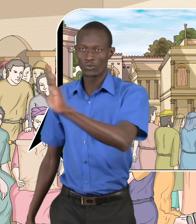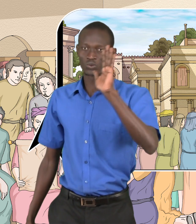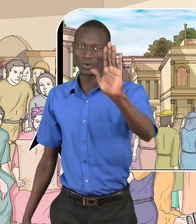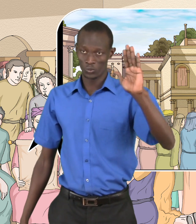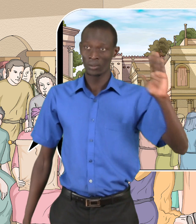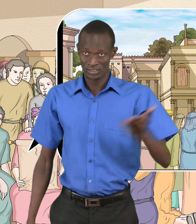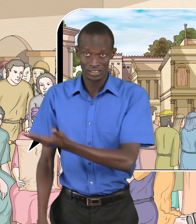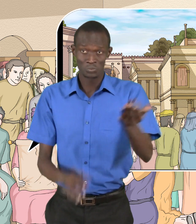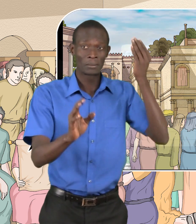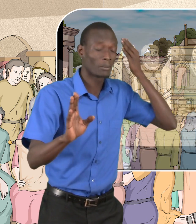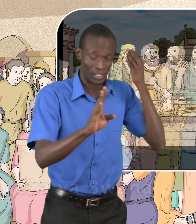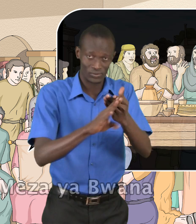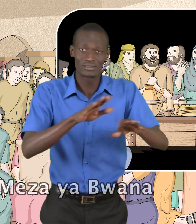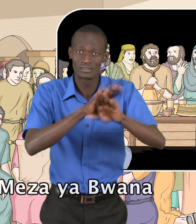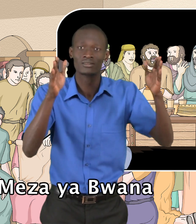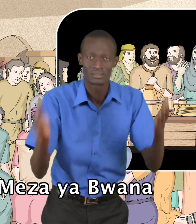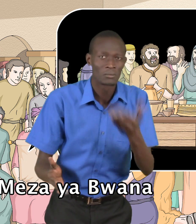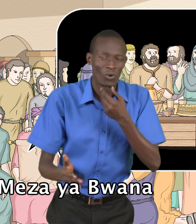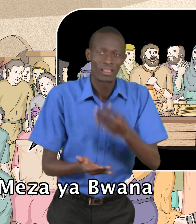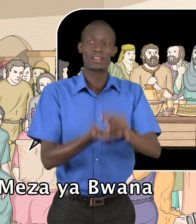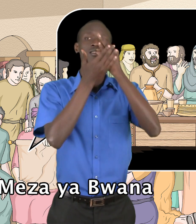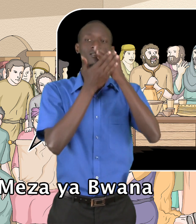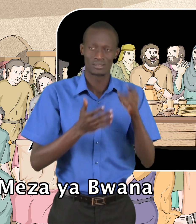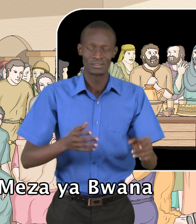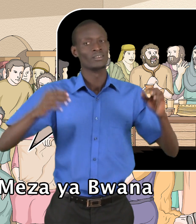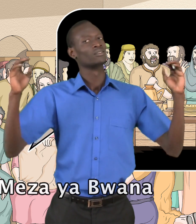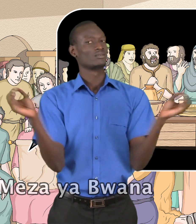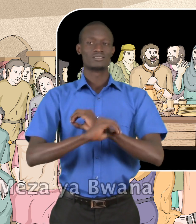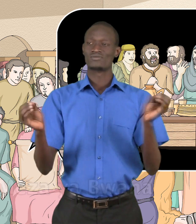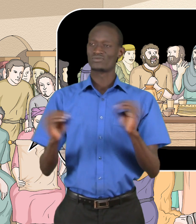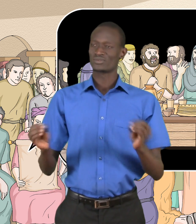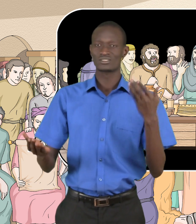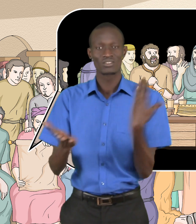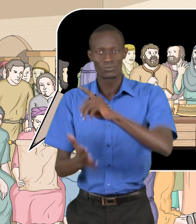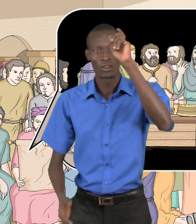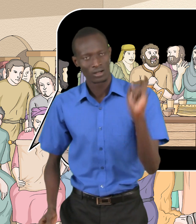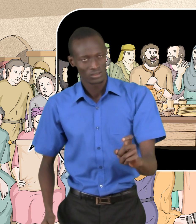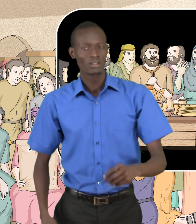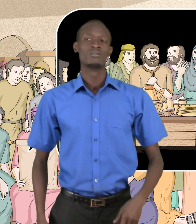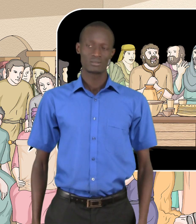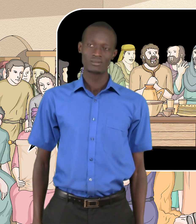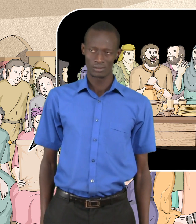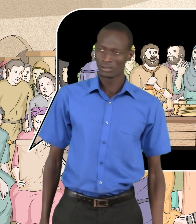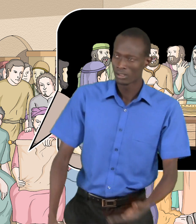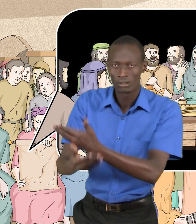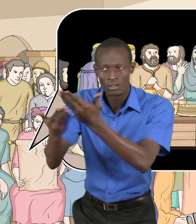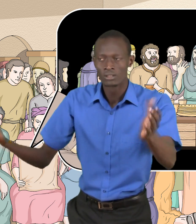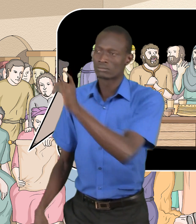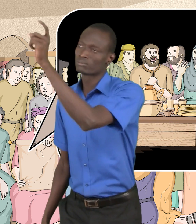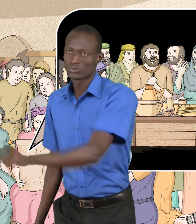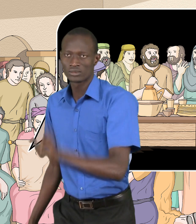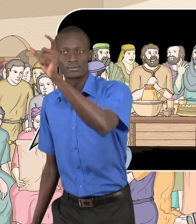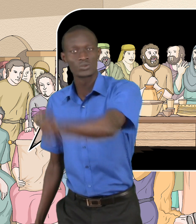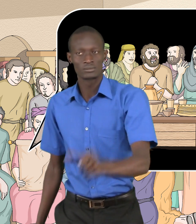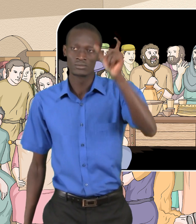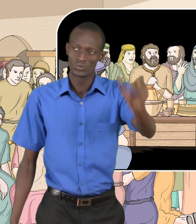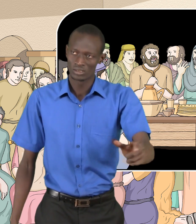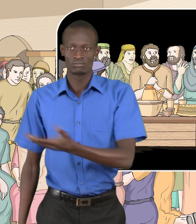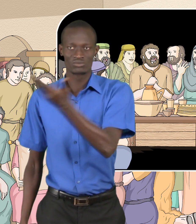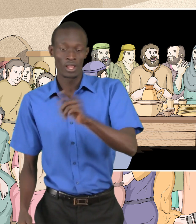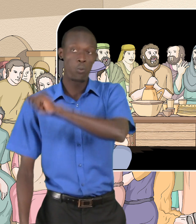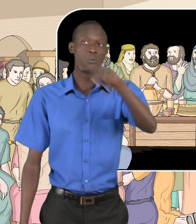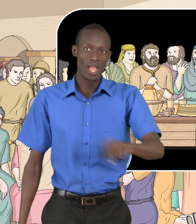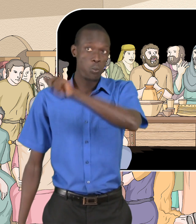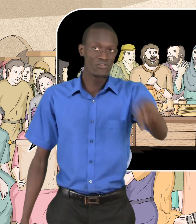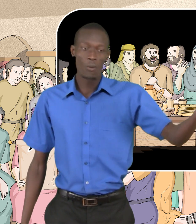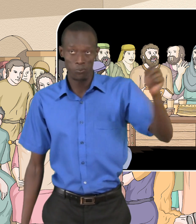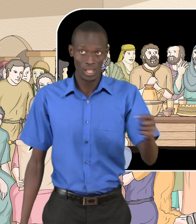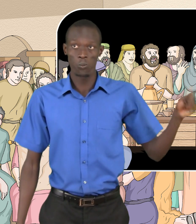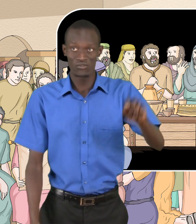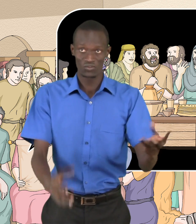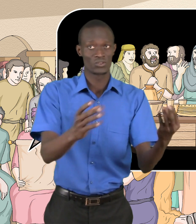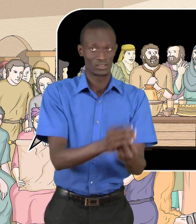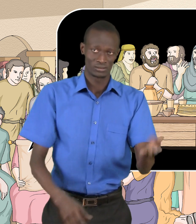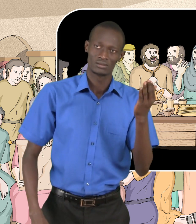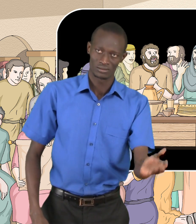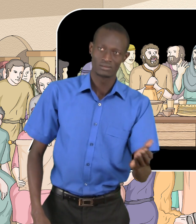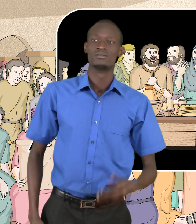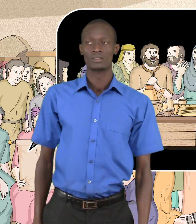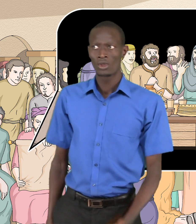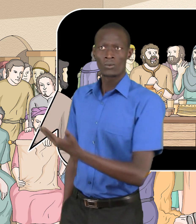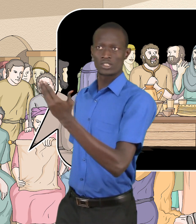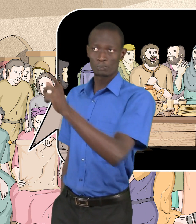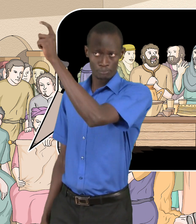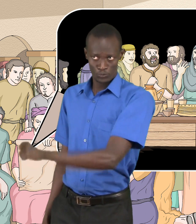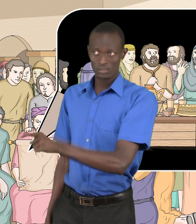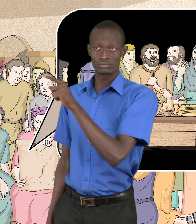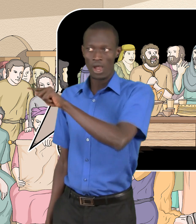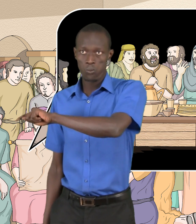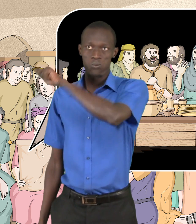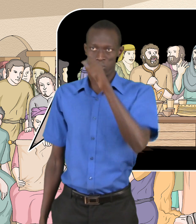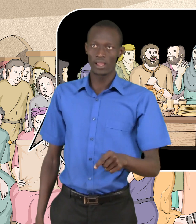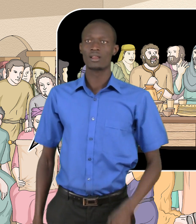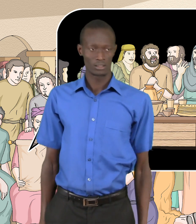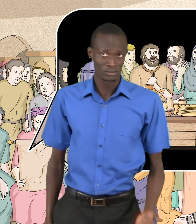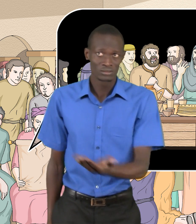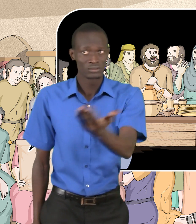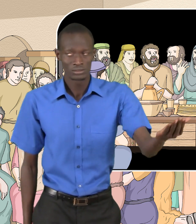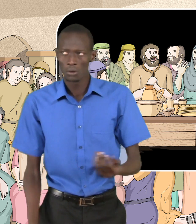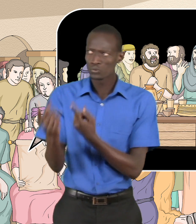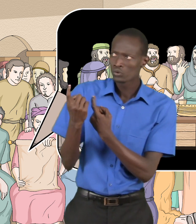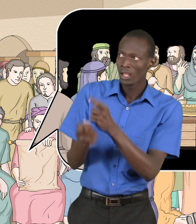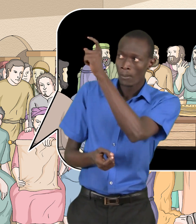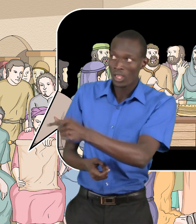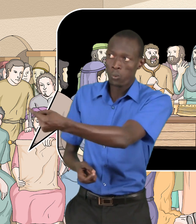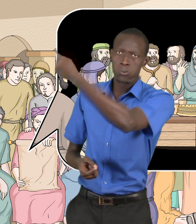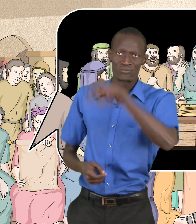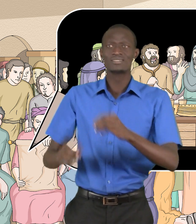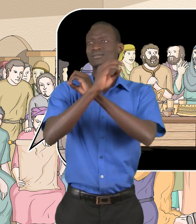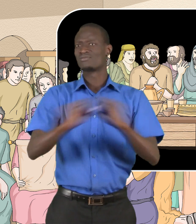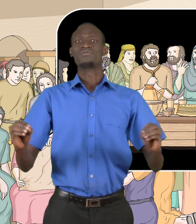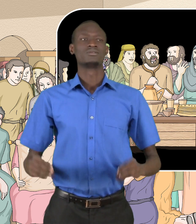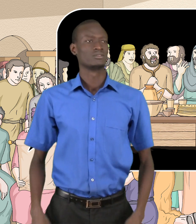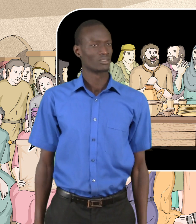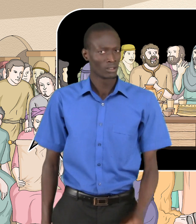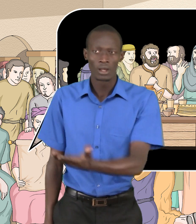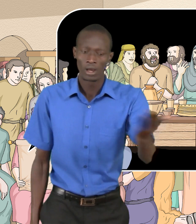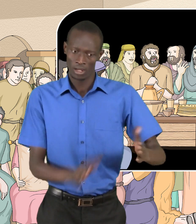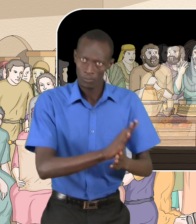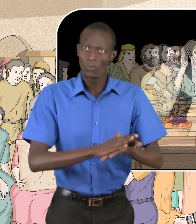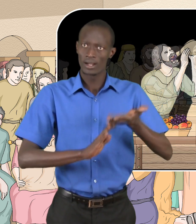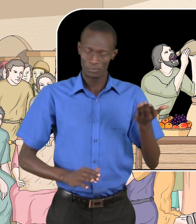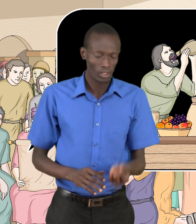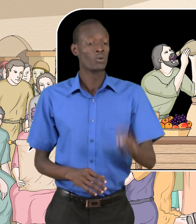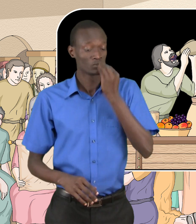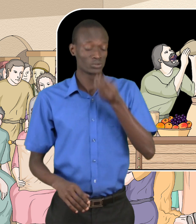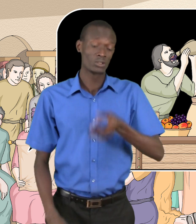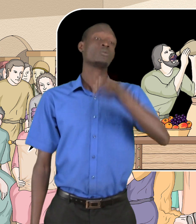Now then, when you come together, it is not the Lord’s Supper you eat.